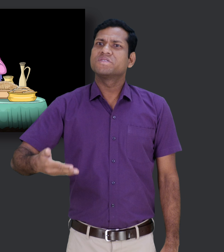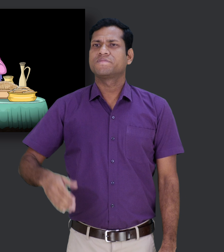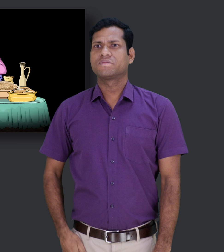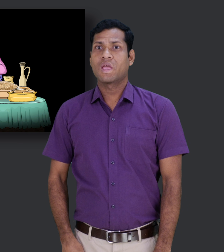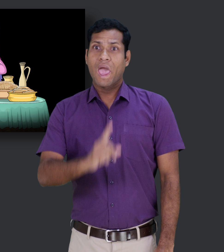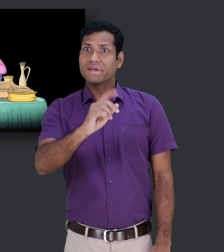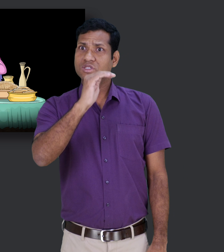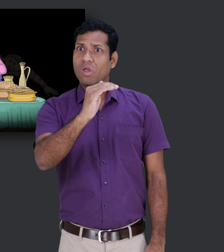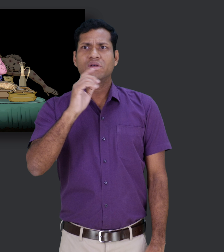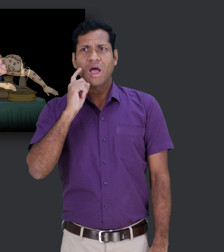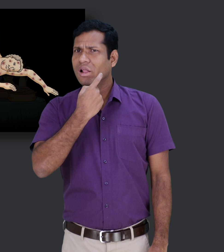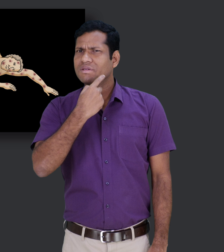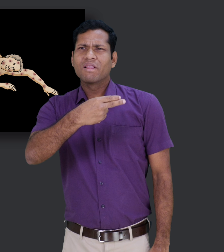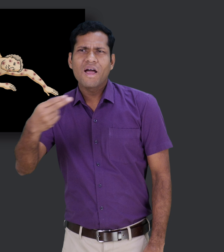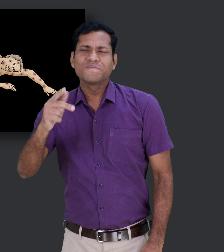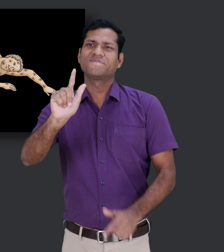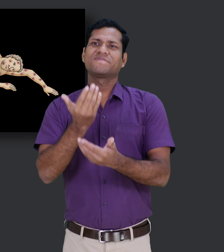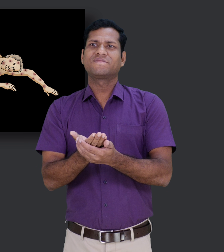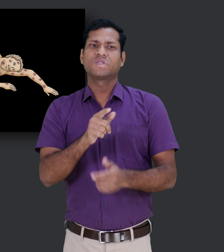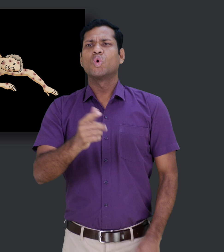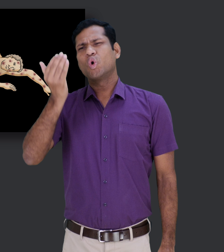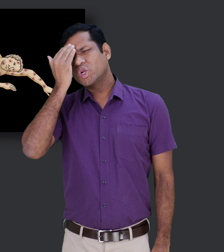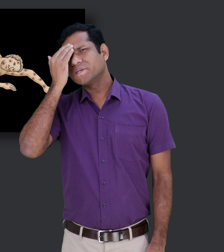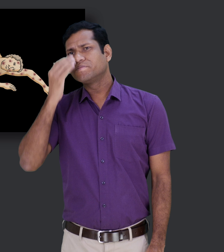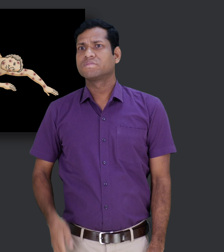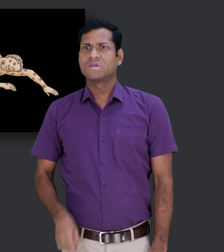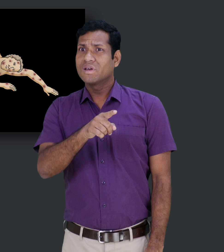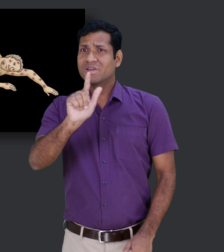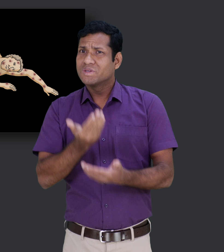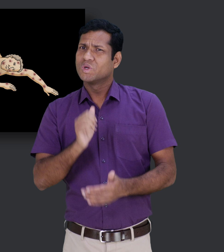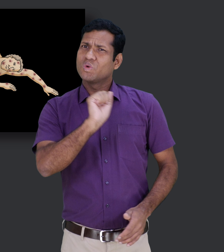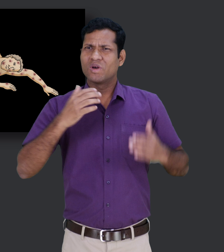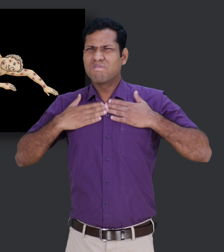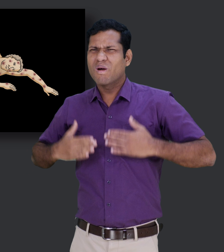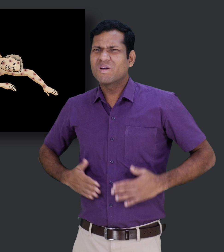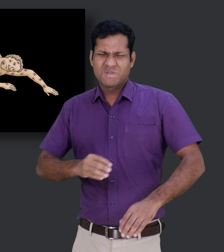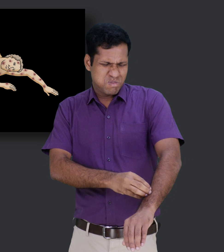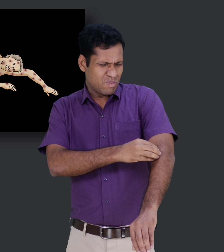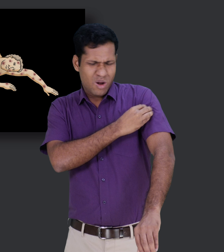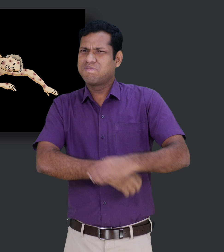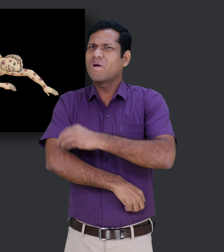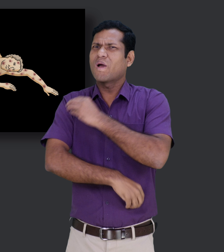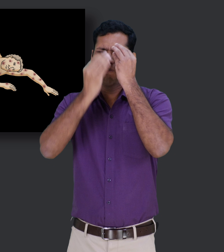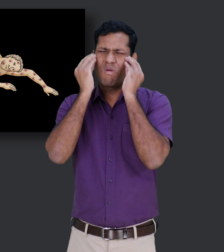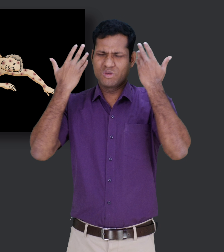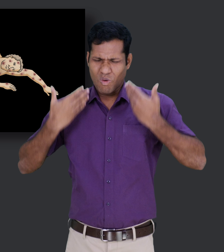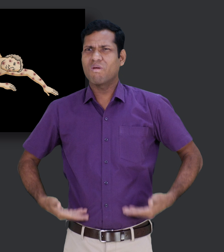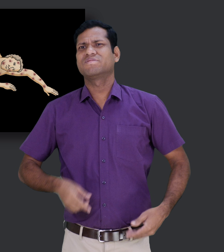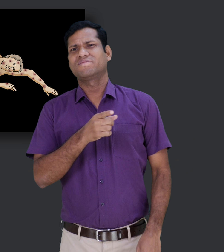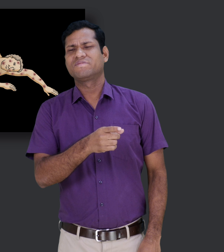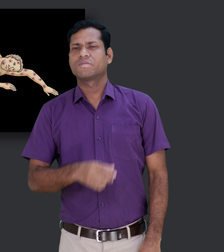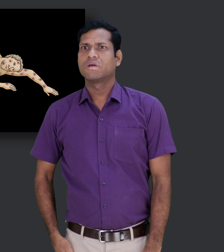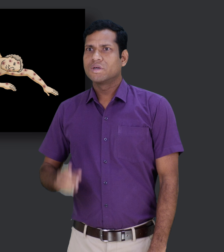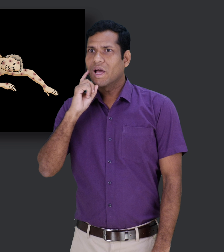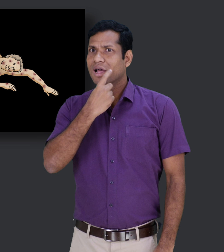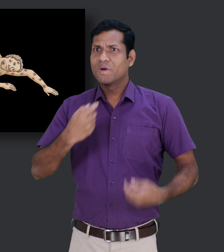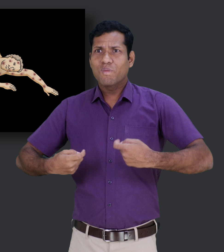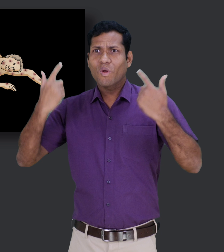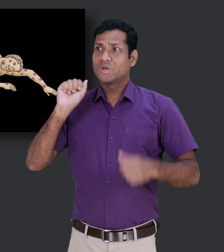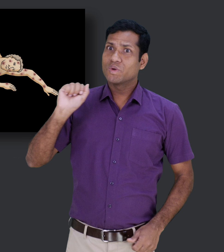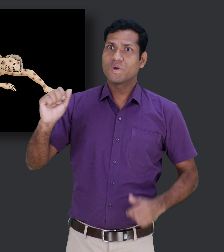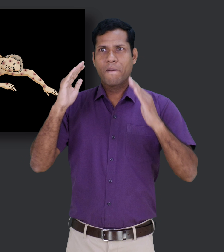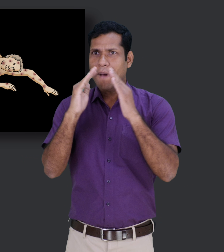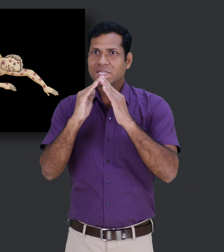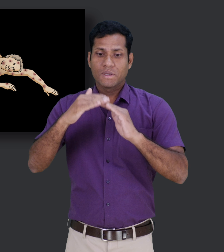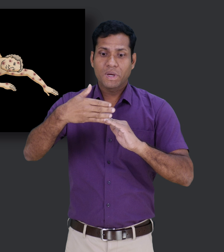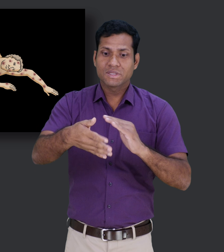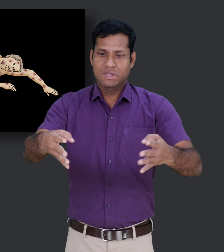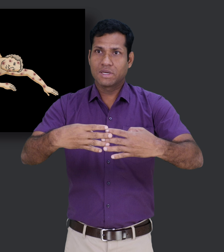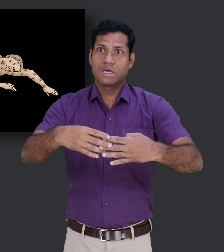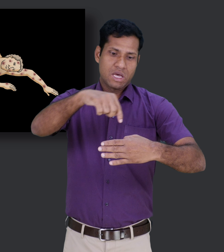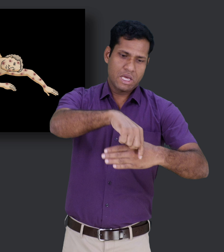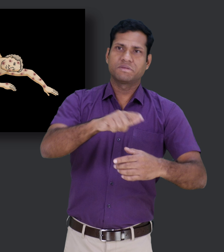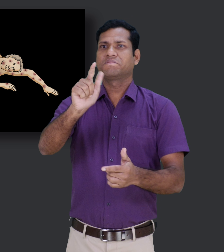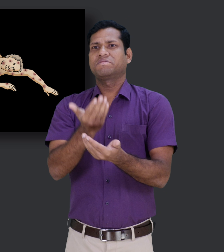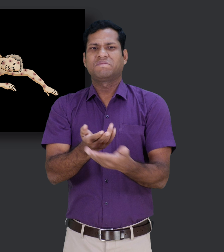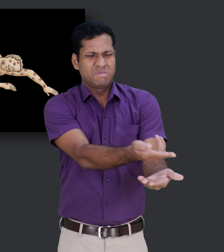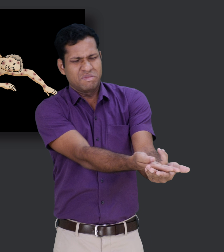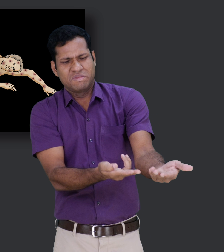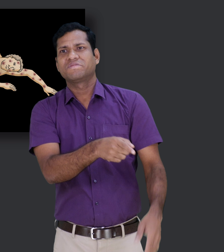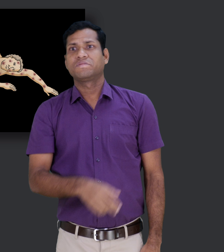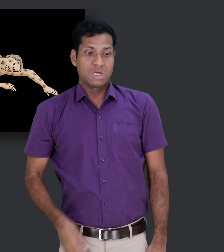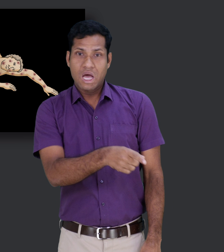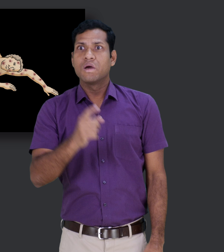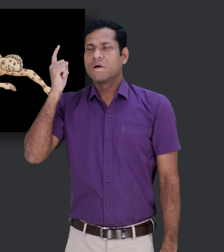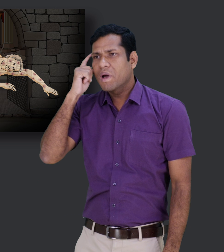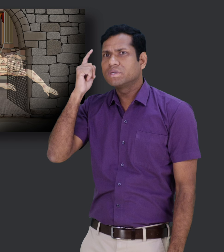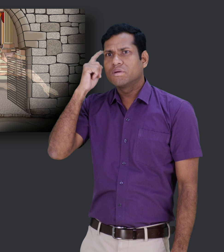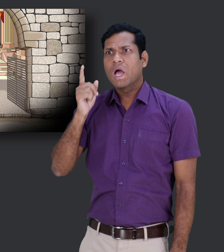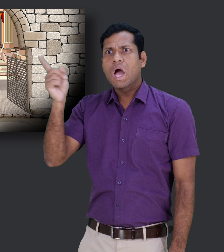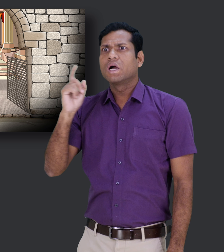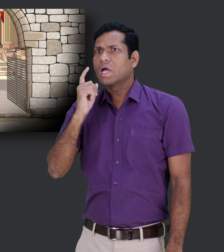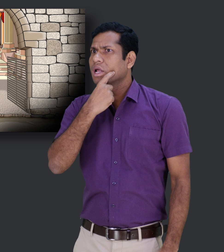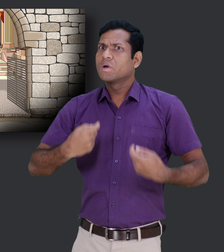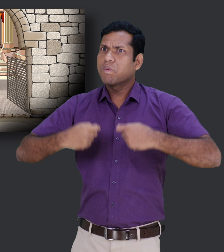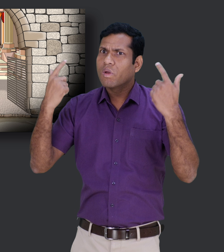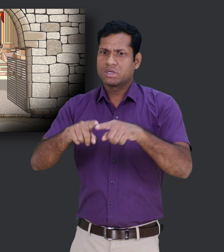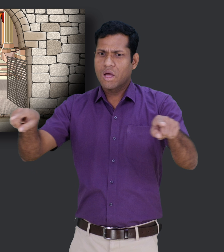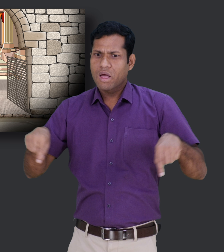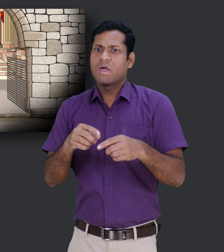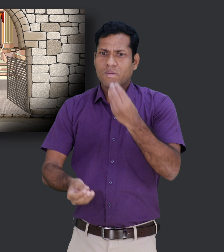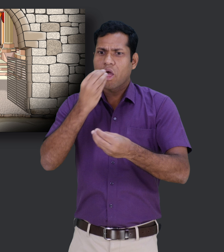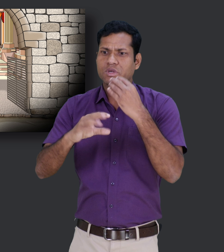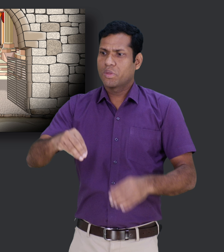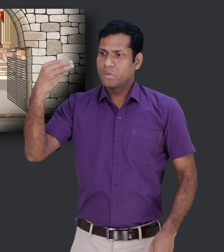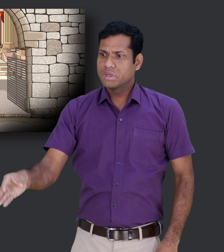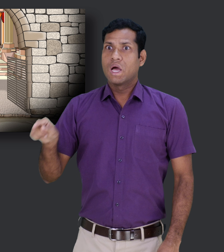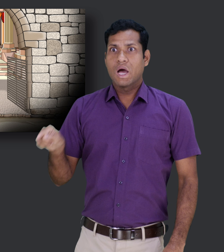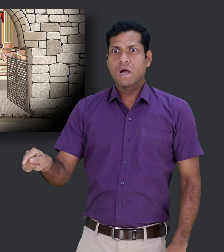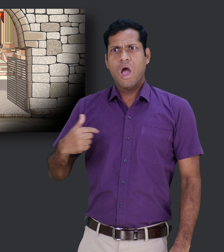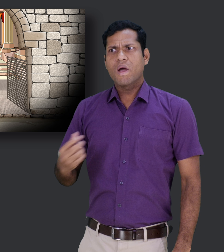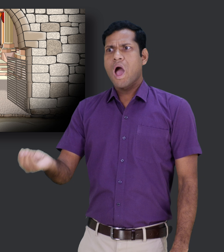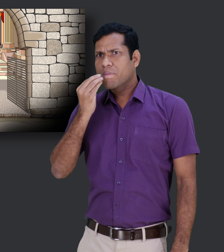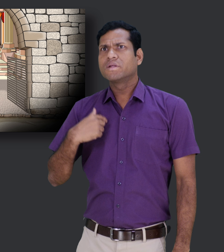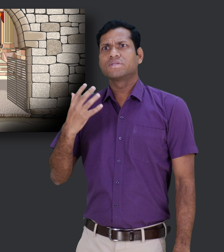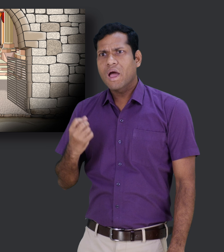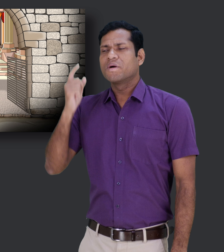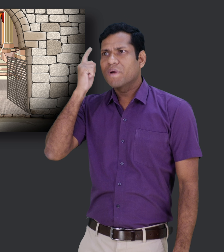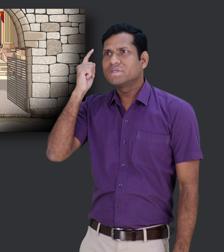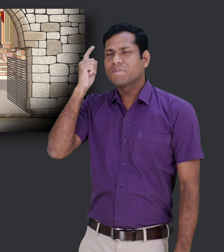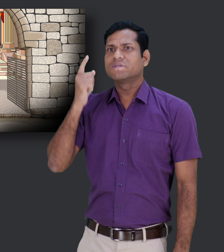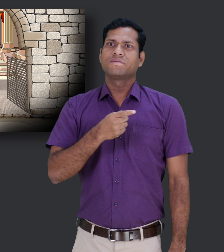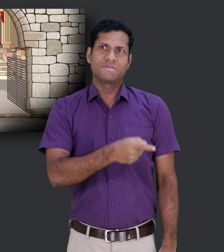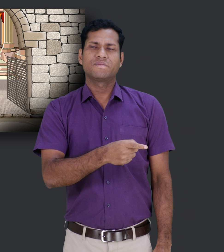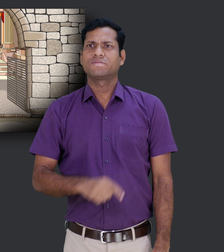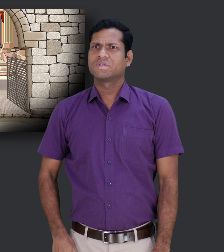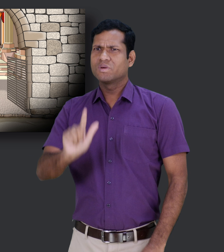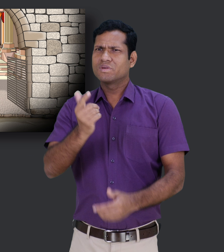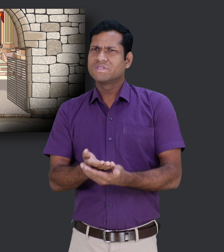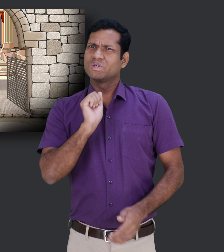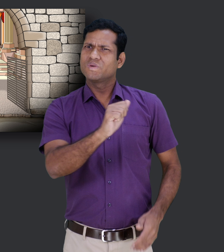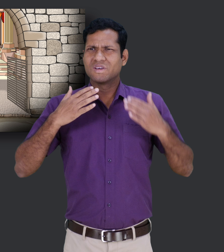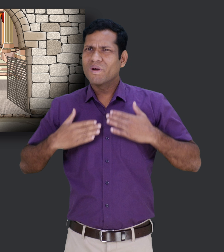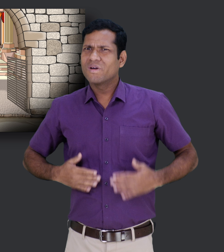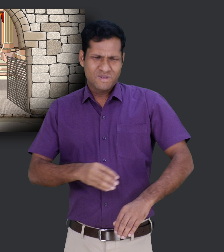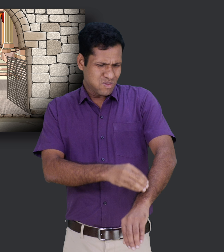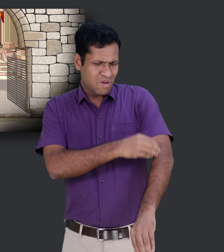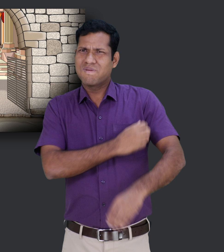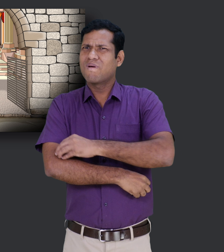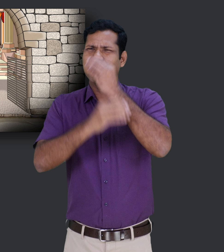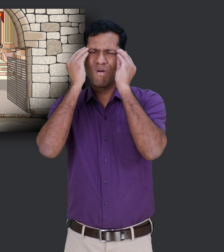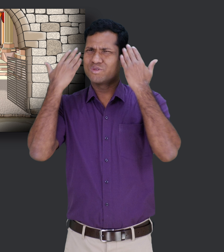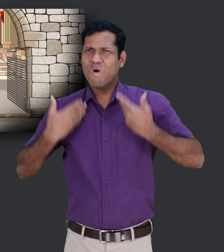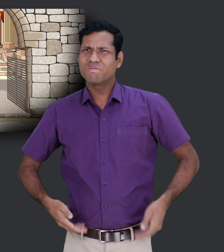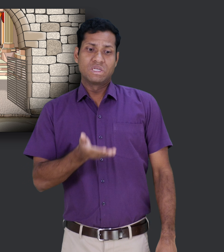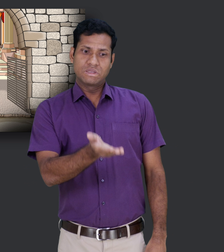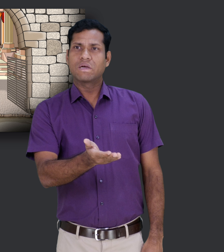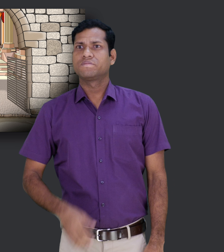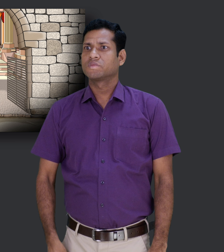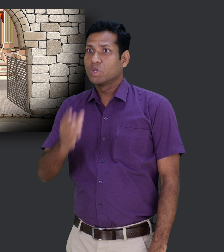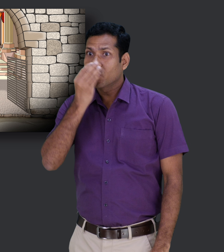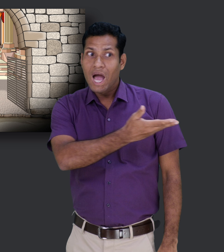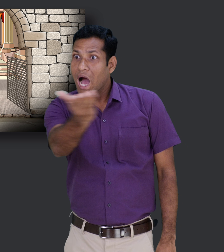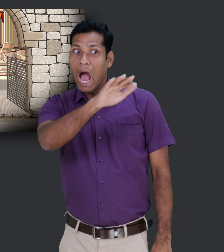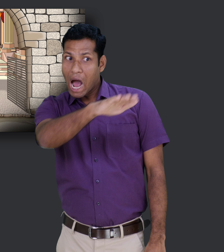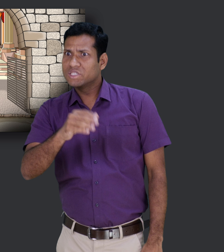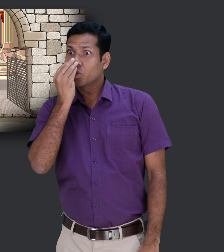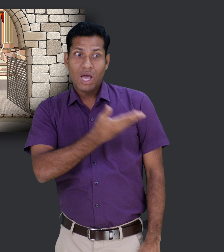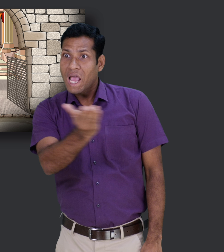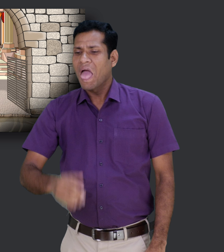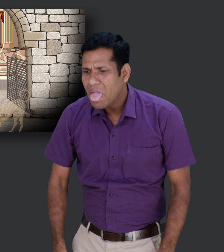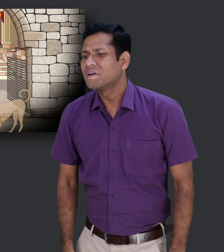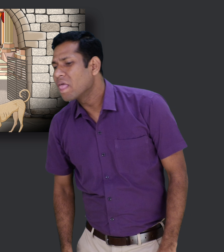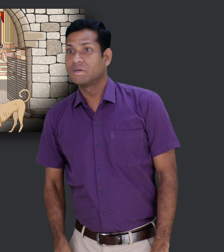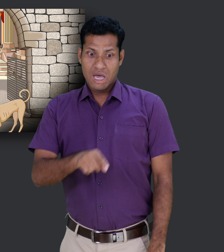And a beggar named Lazarus lay at his gate, covered with sores and longing to be fed with the crumbs that fell from the rich man’s table.